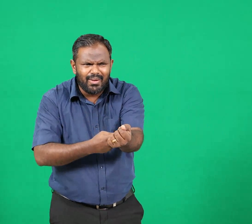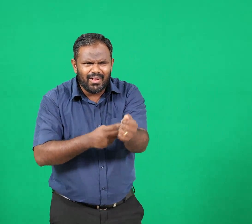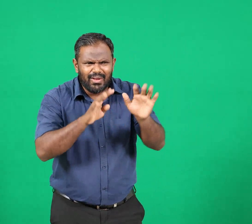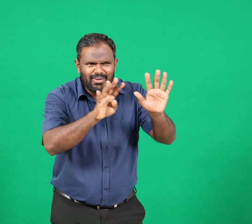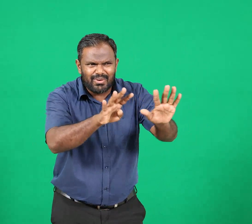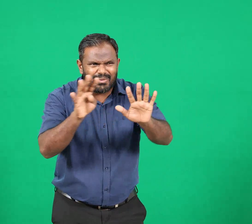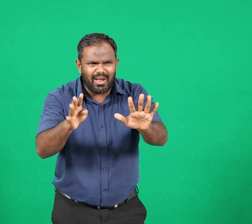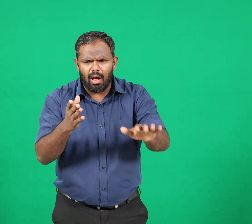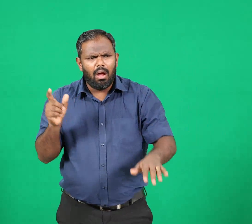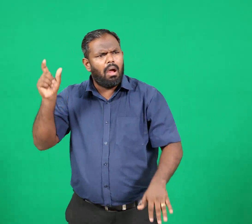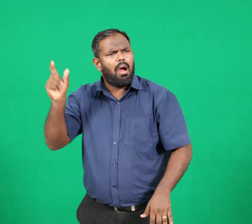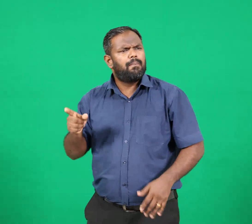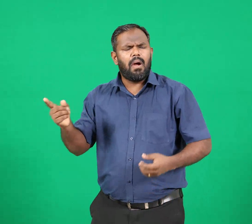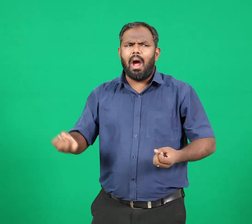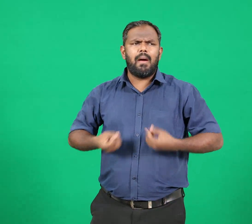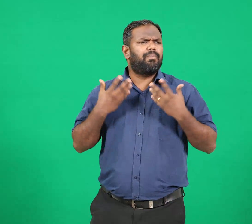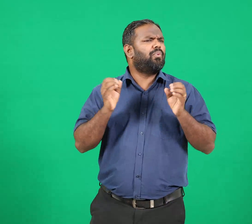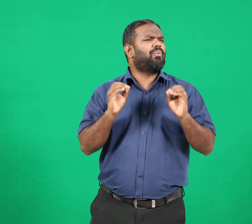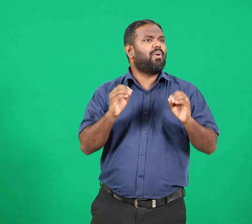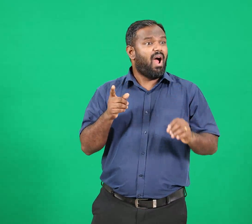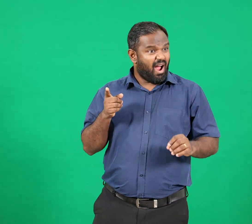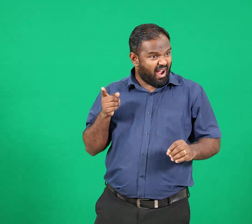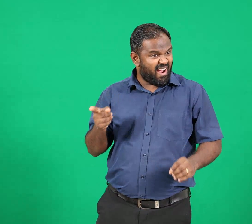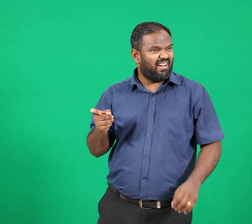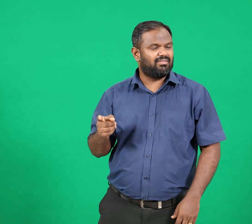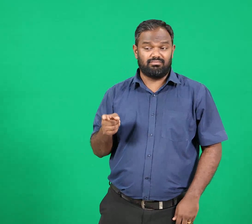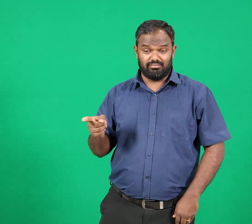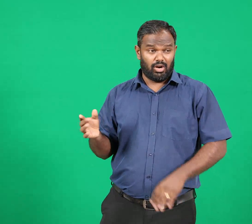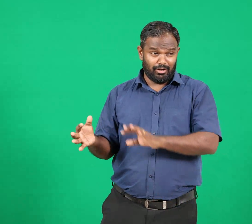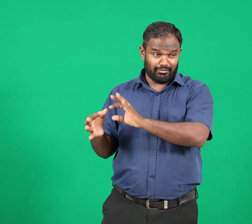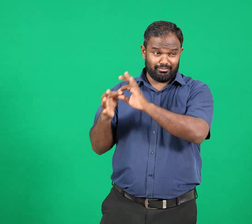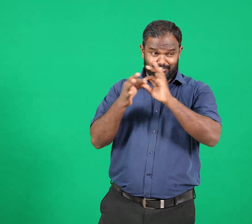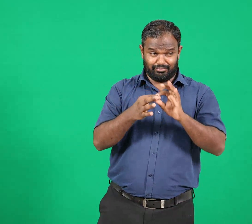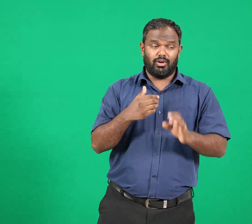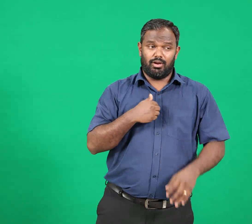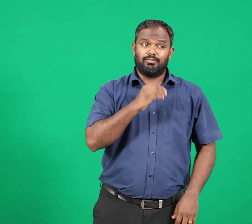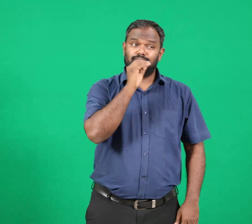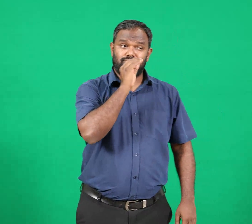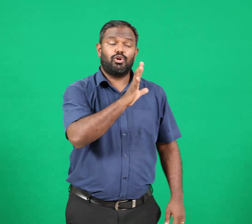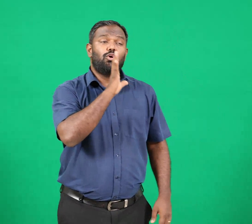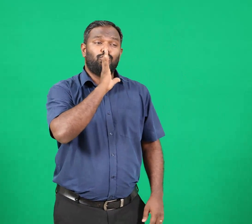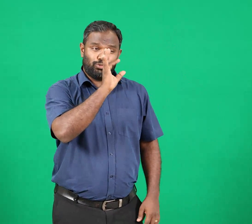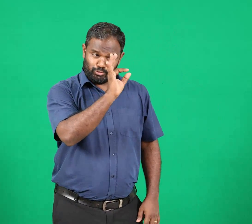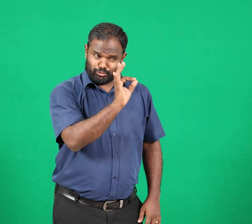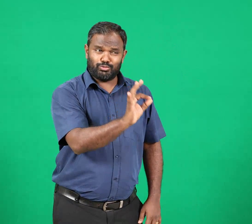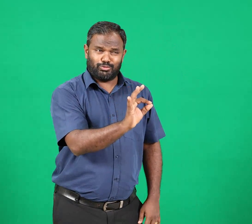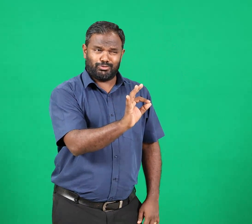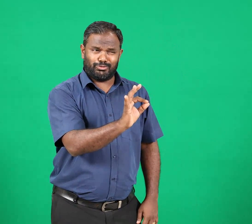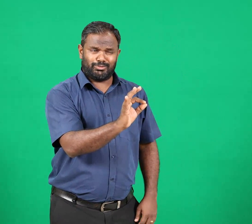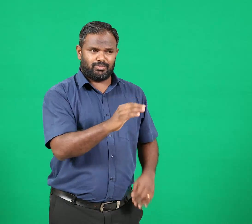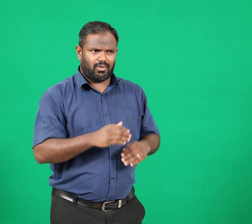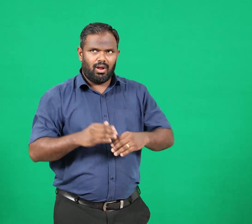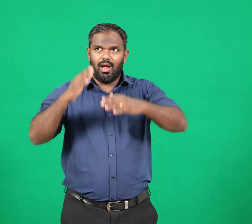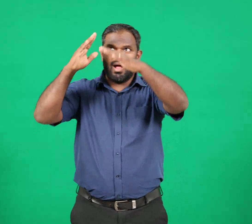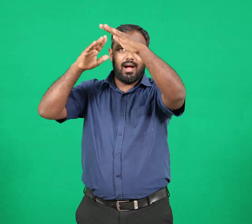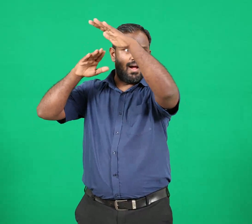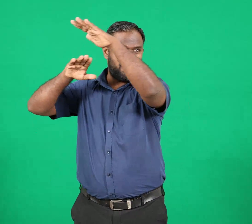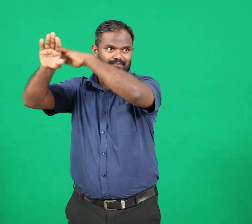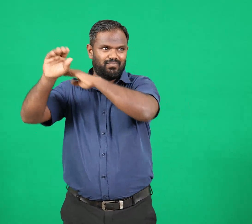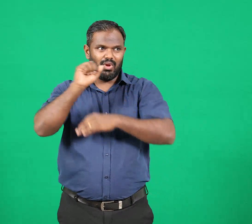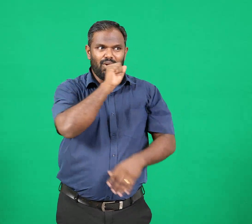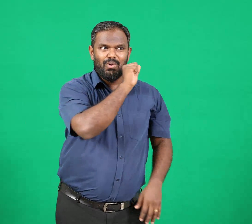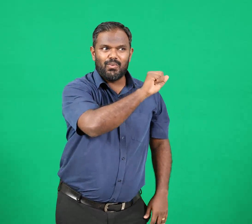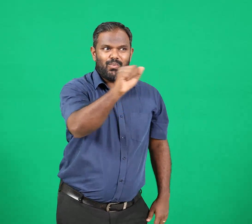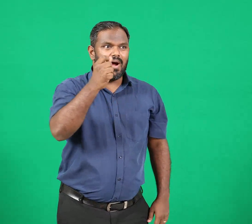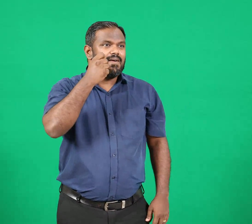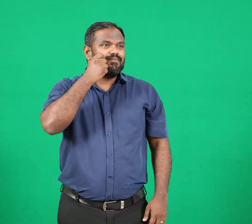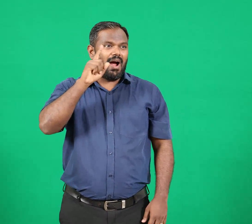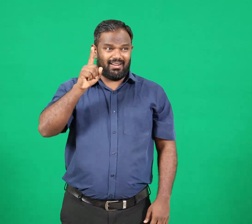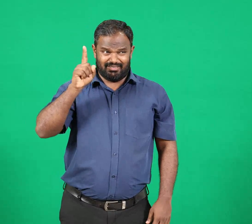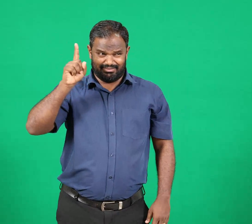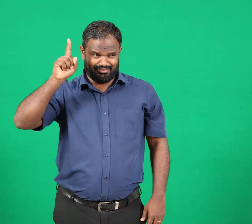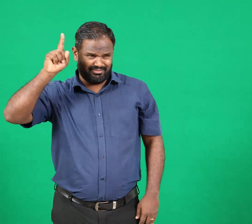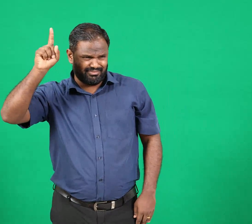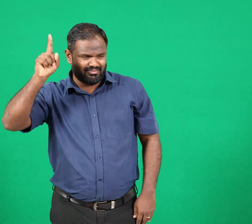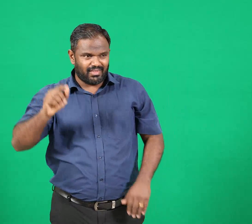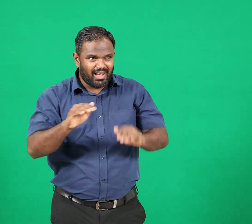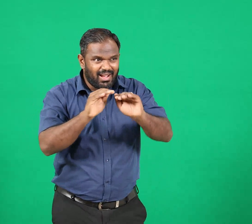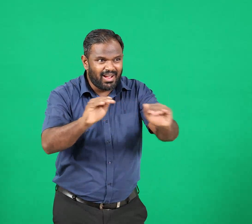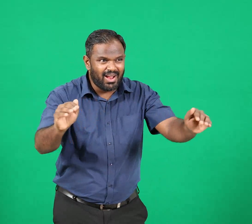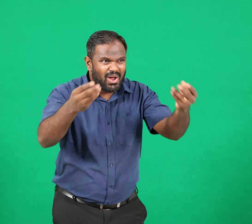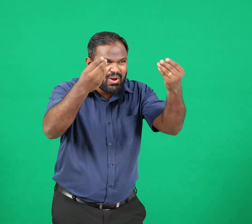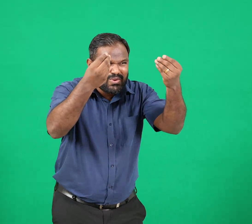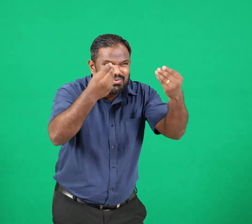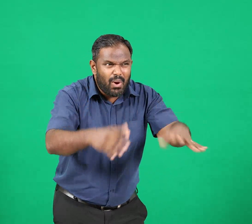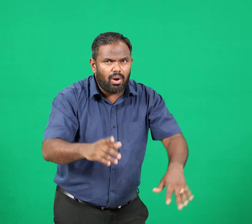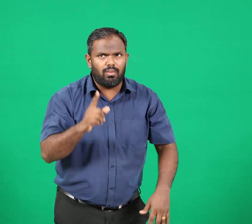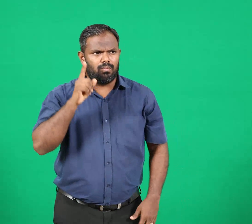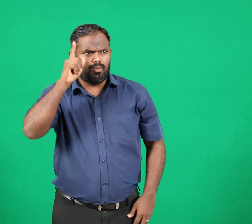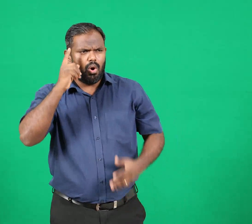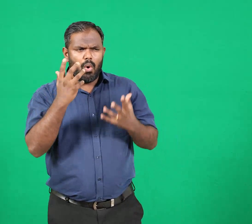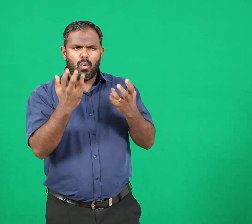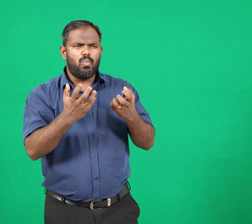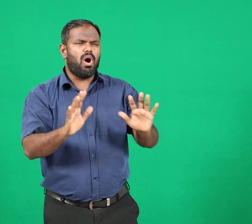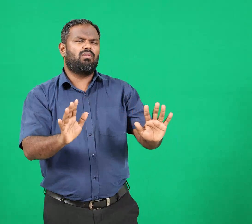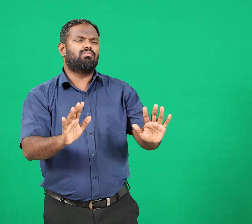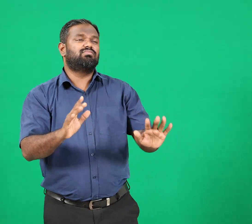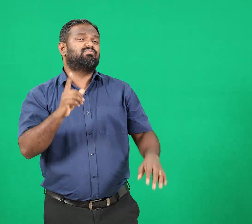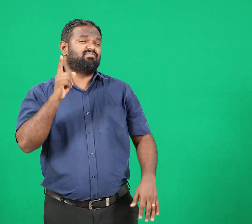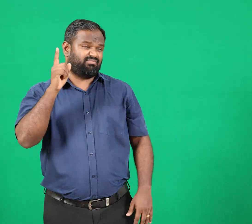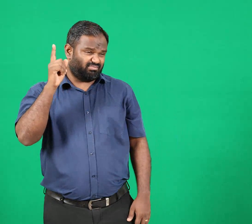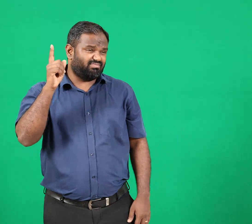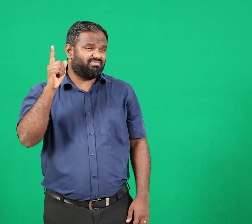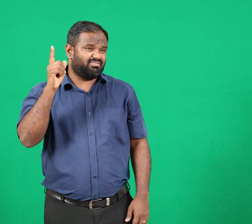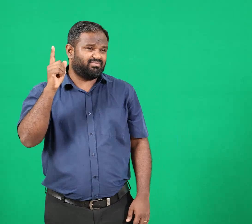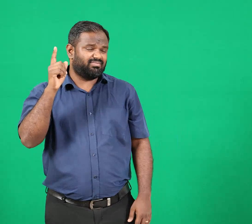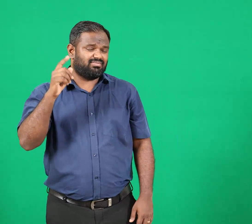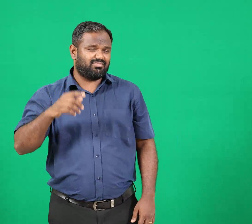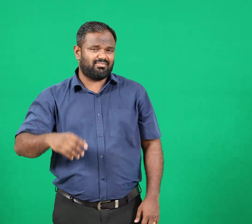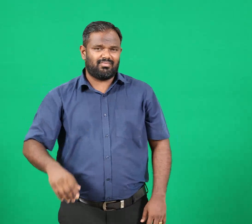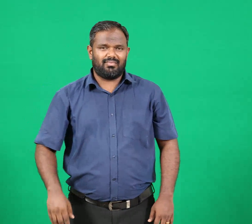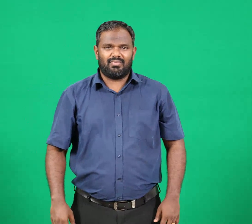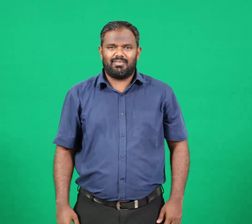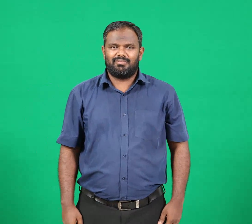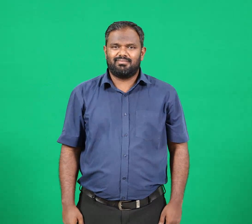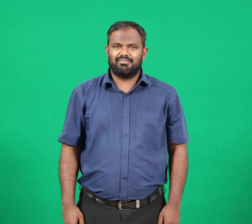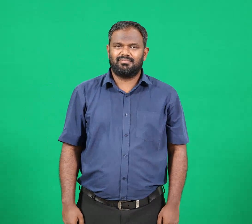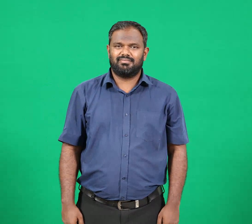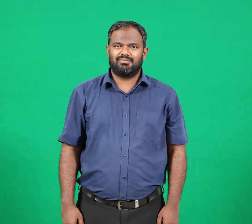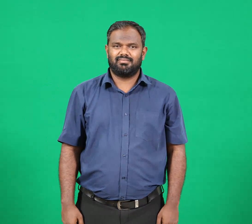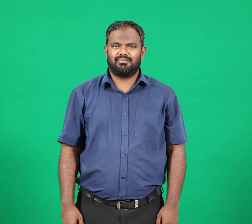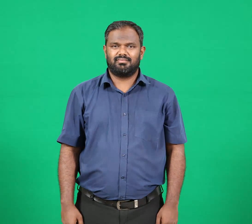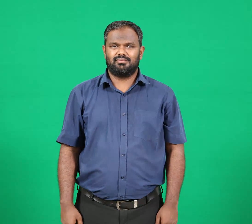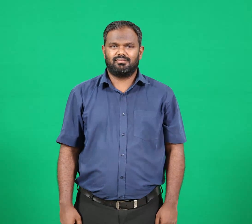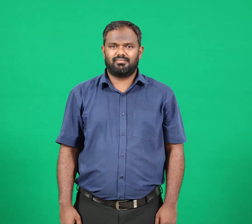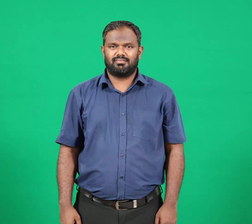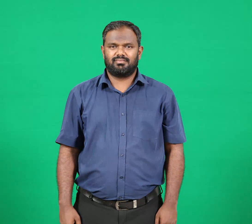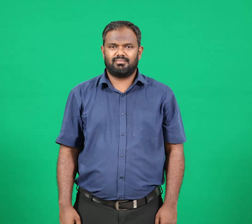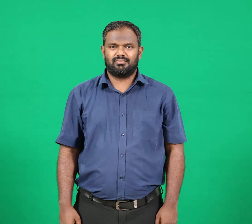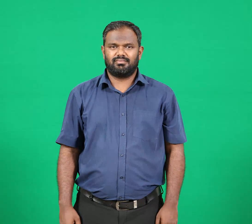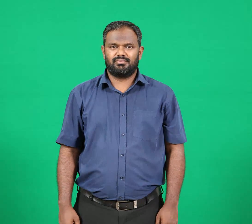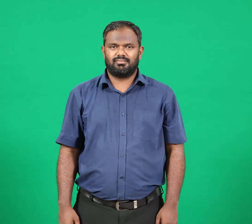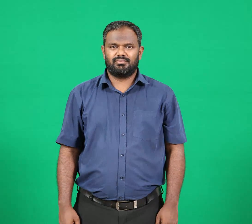In the same way, your Father in heaven is not willing that any of these little ones should perish.